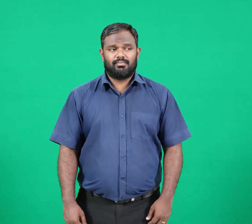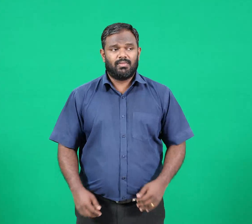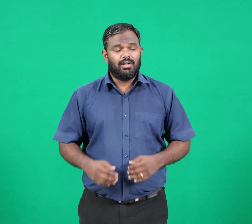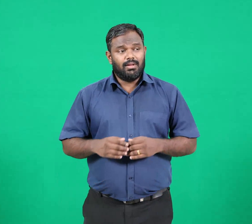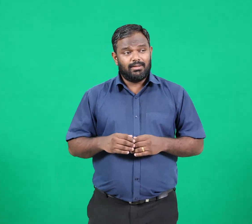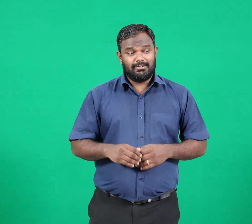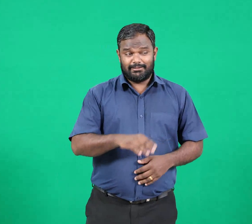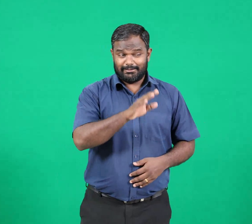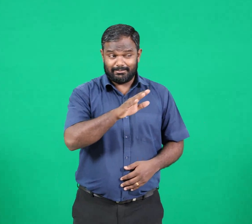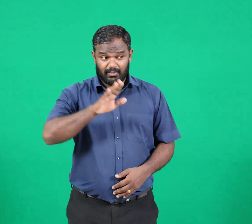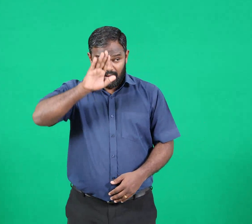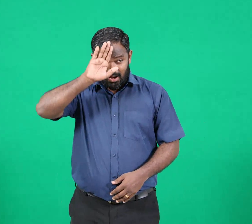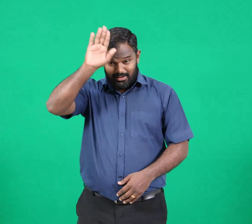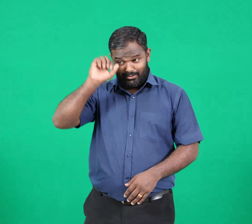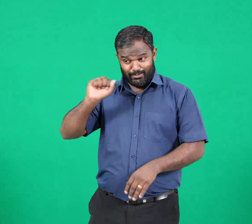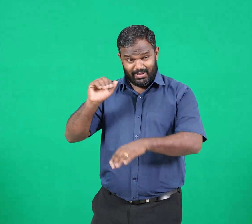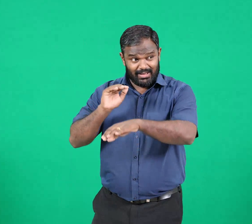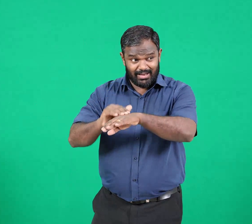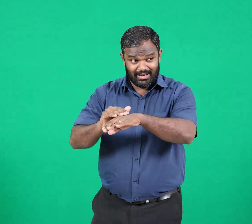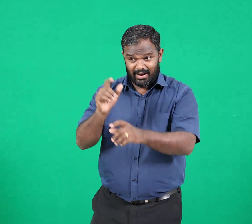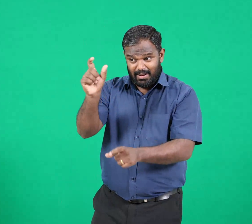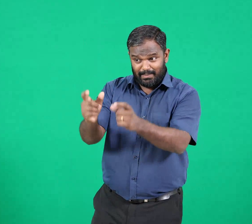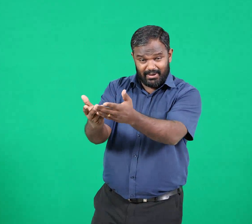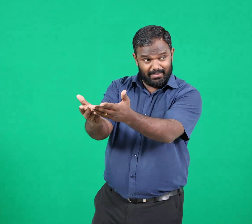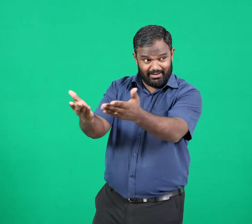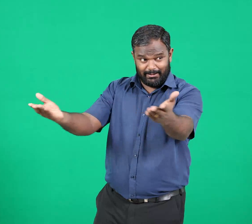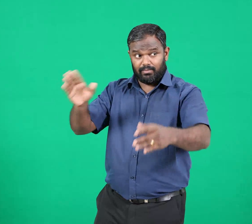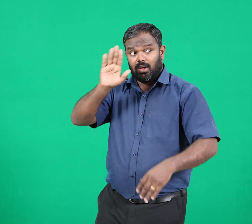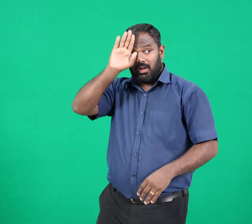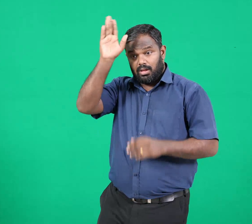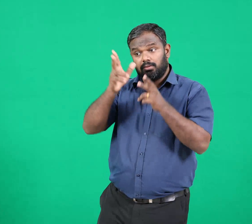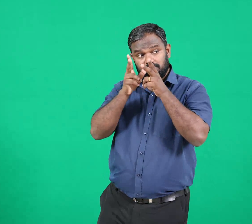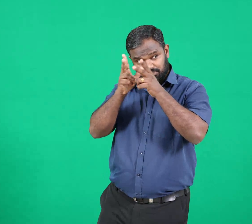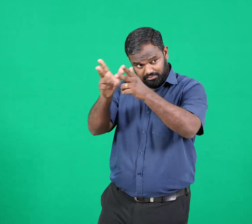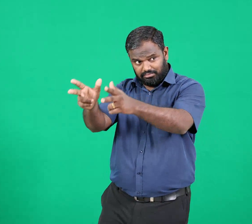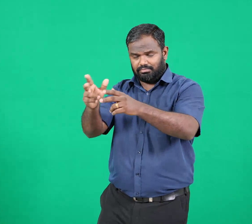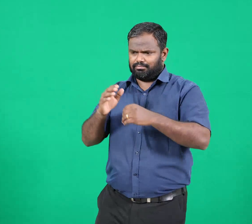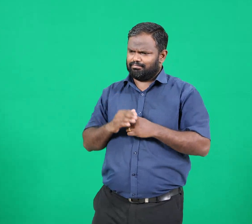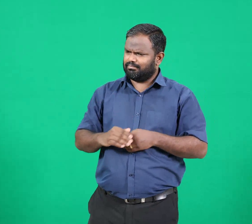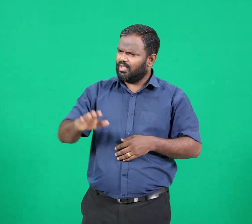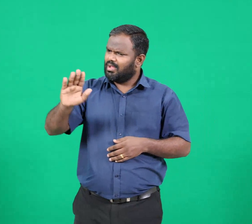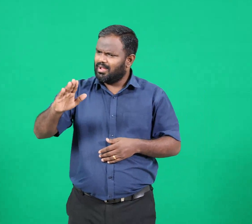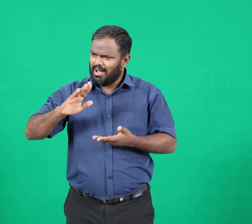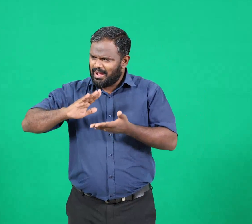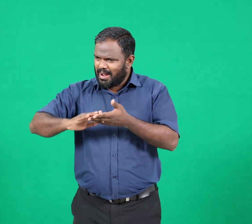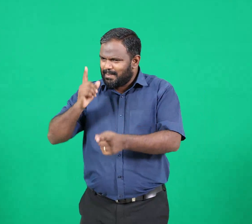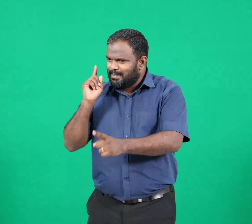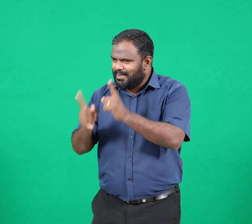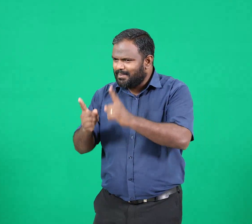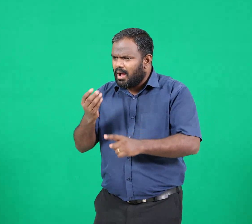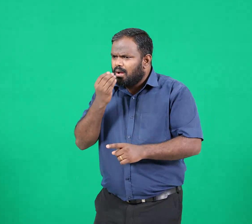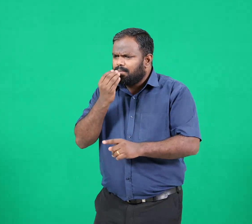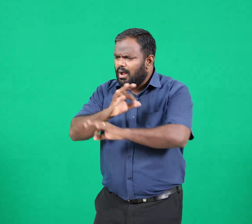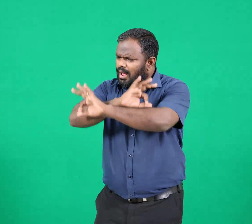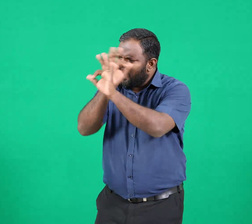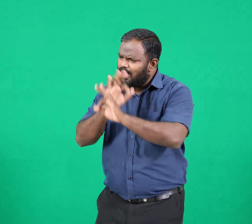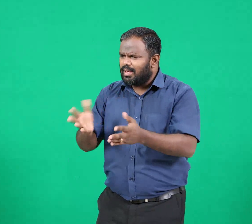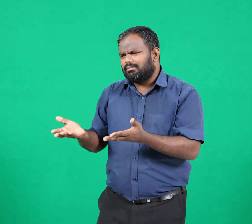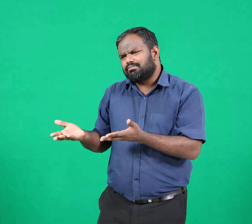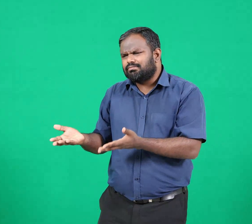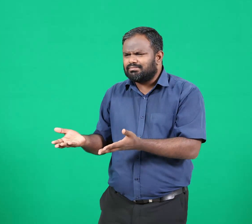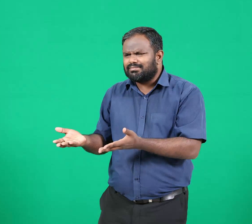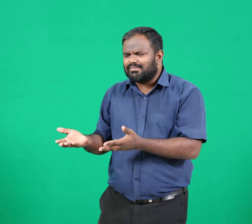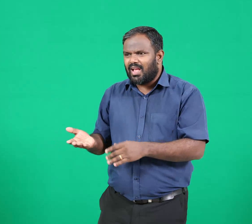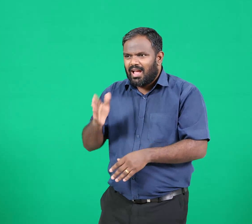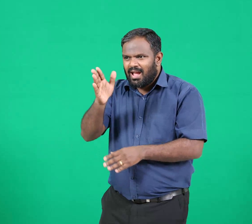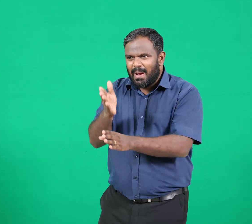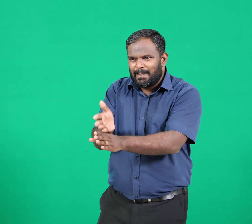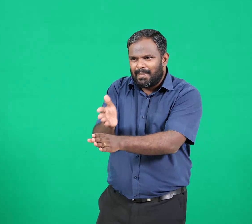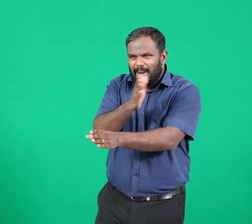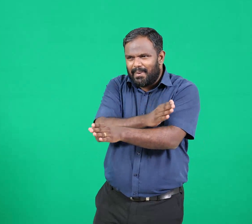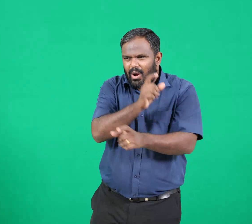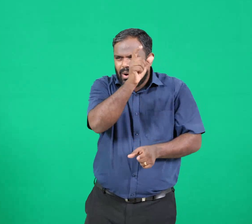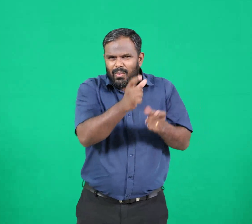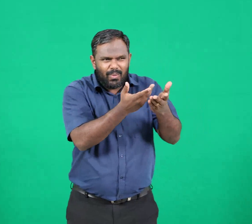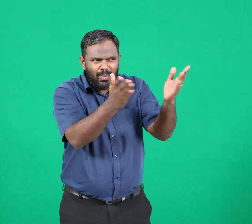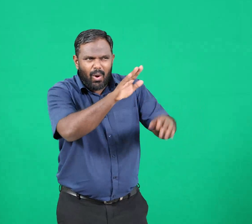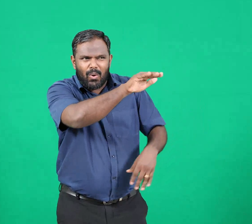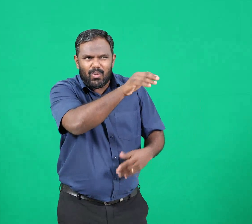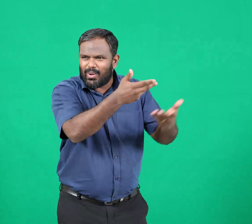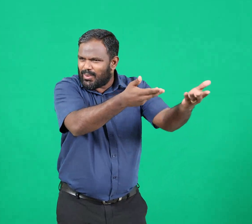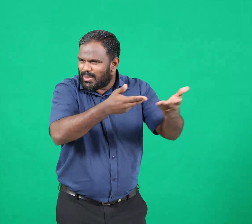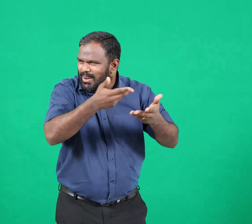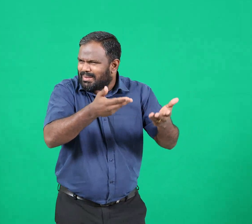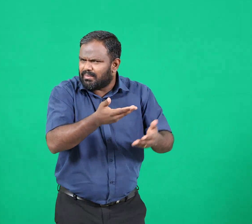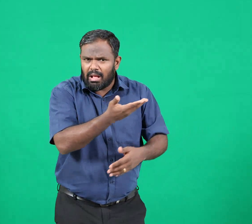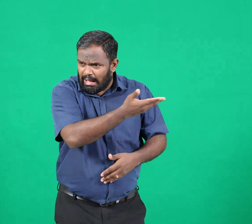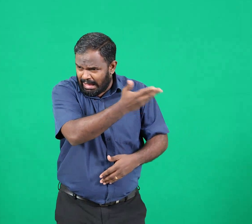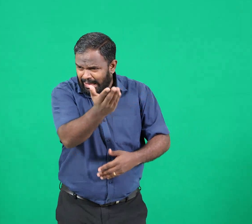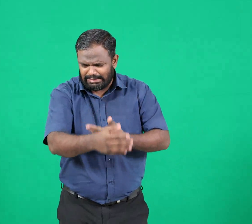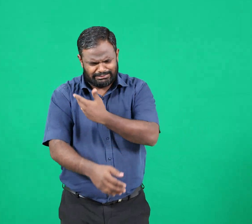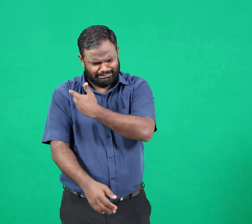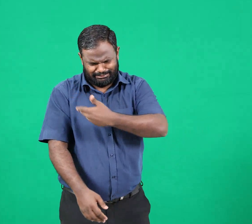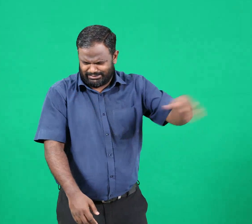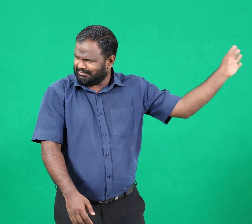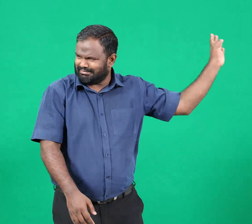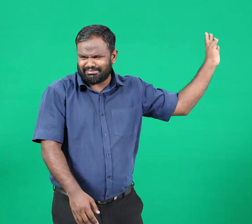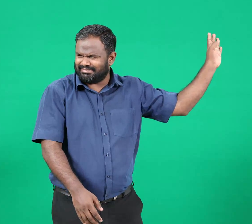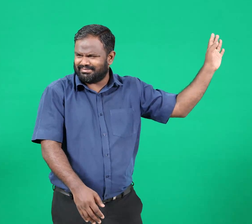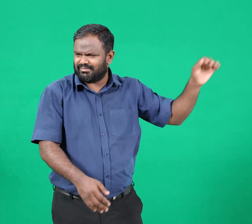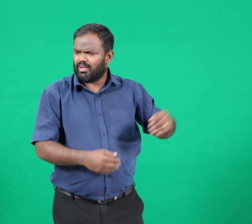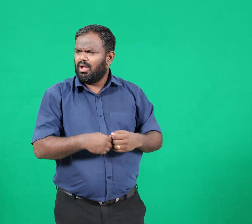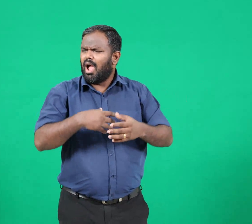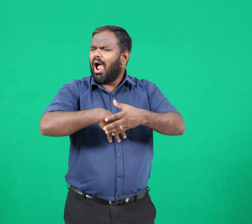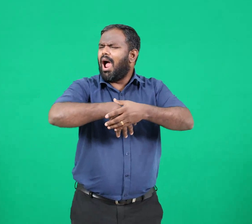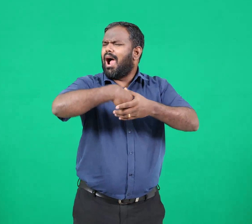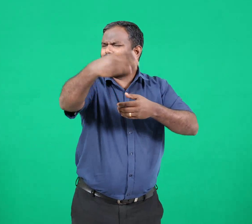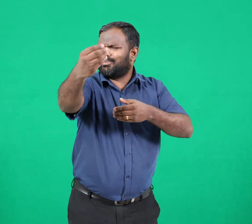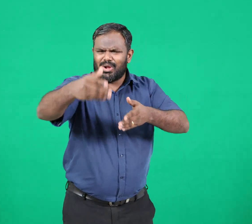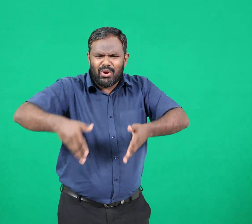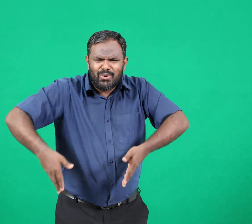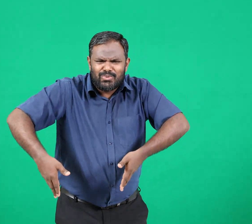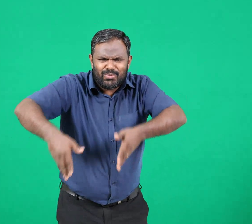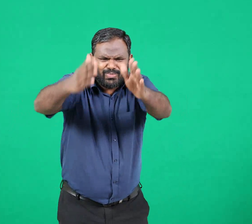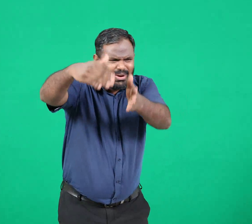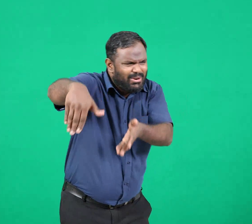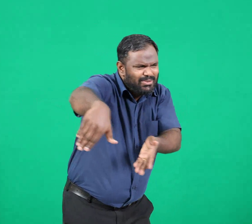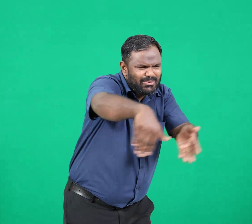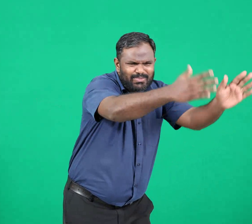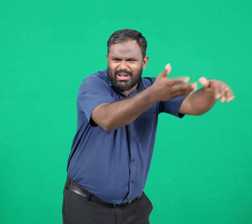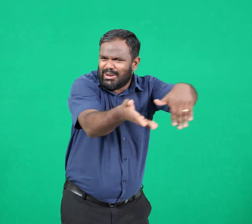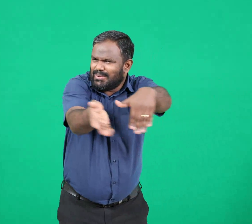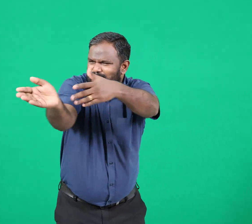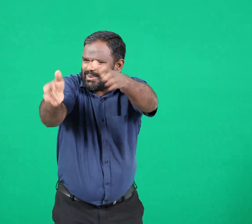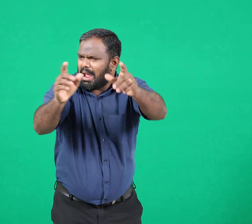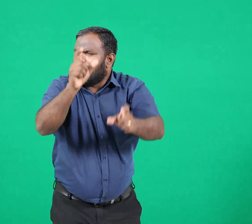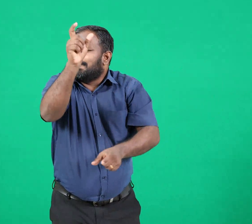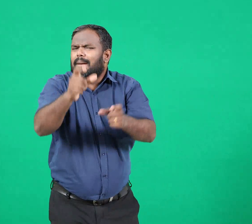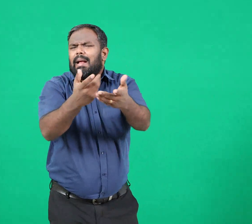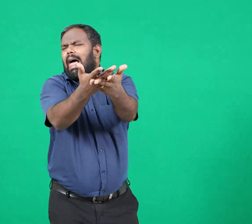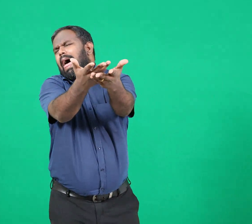Then he said to his servants, ' The wedding banquet is ready, but those I invited were not worthy.